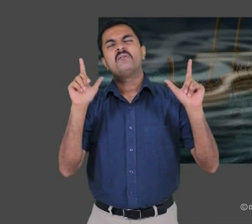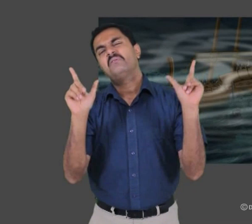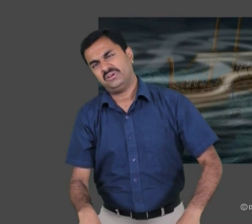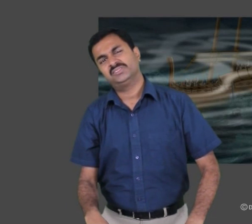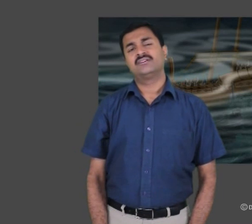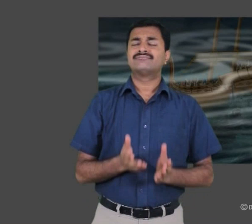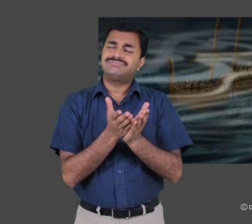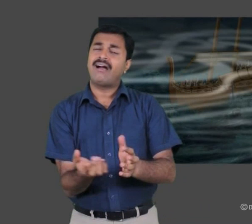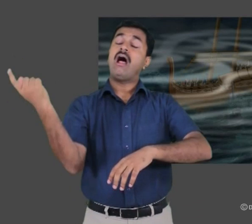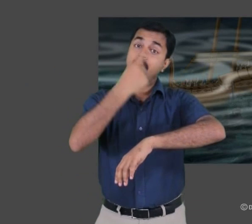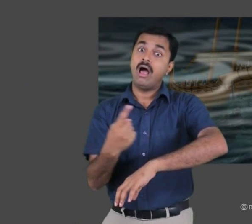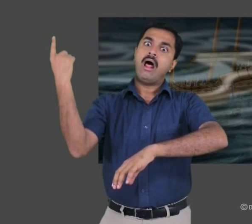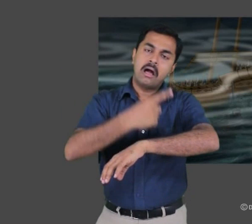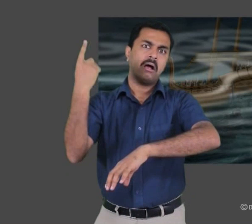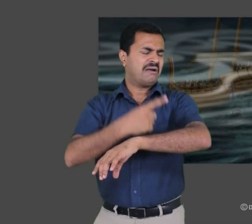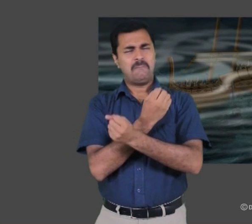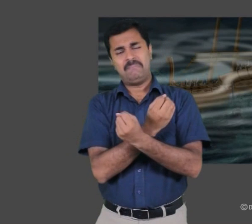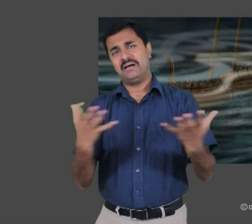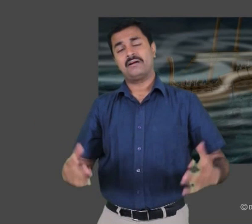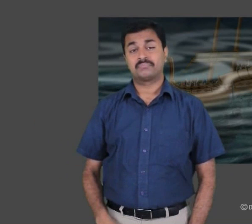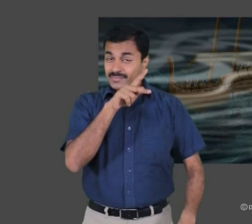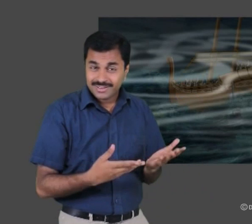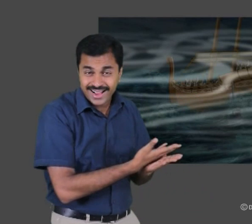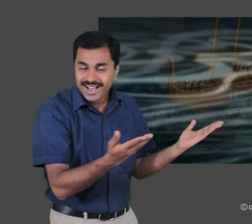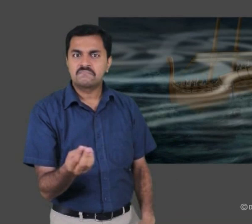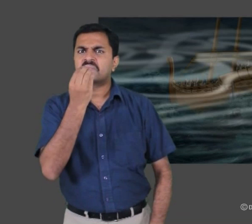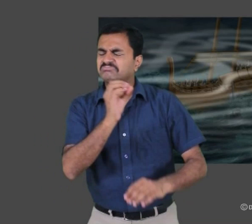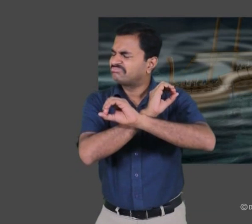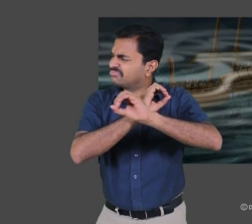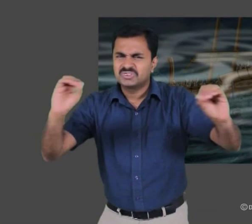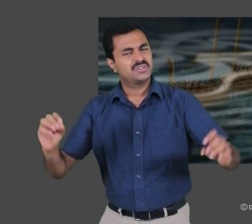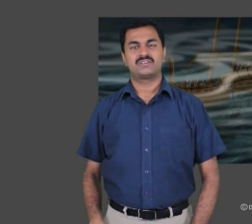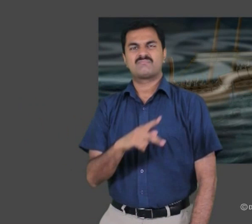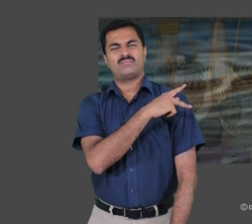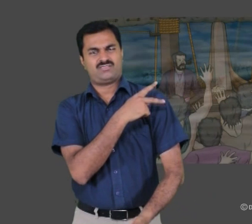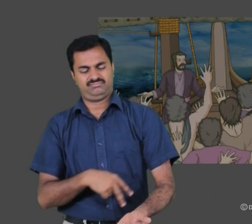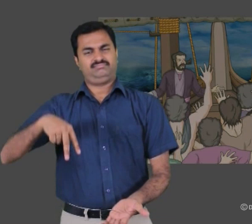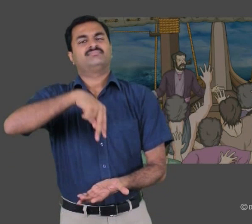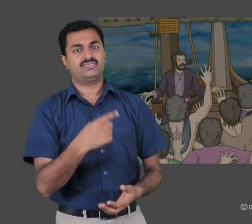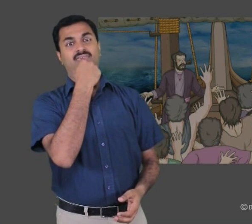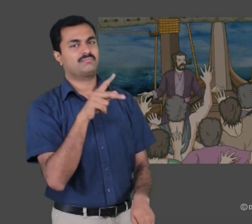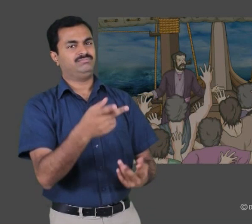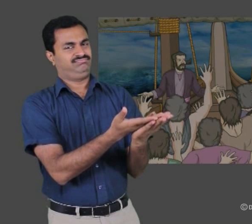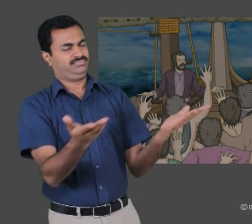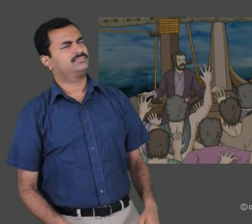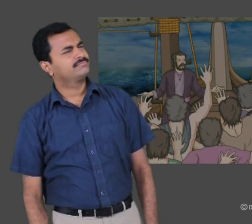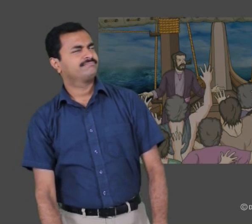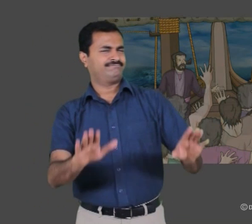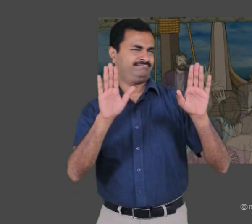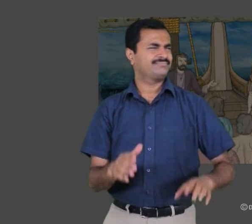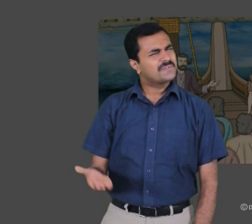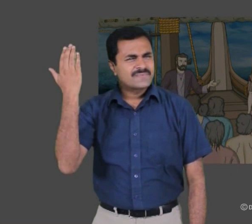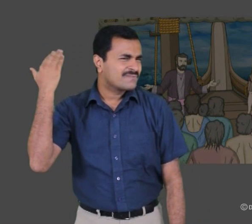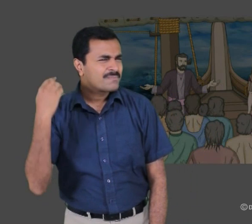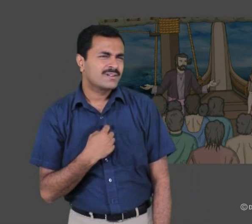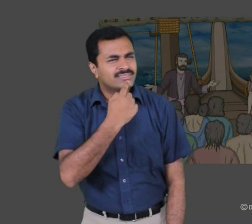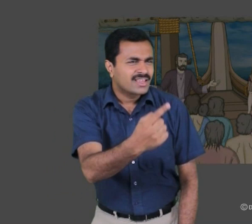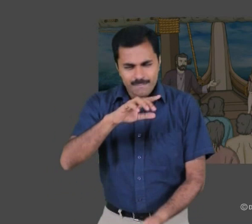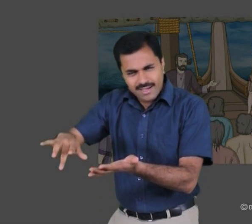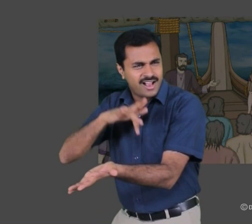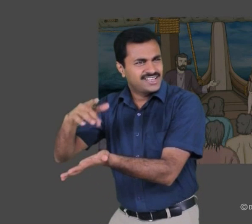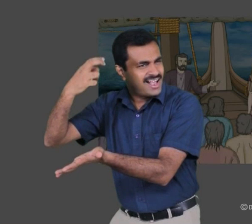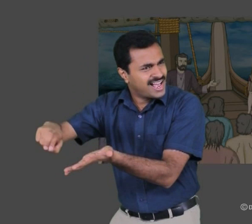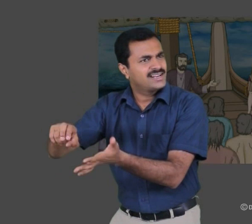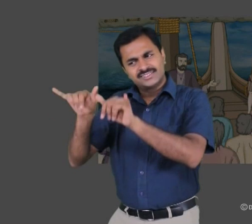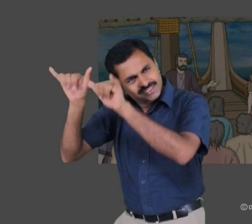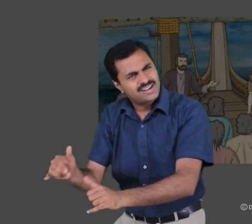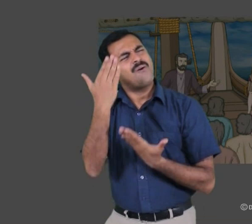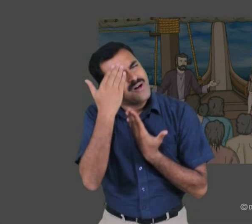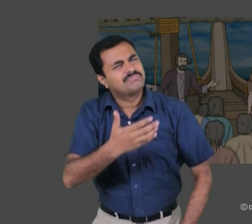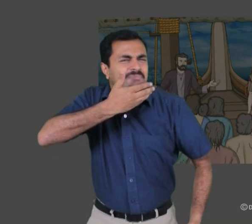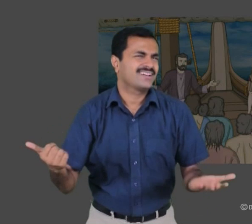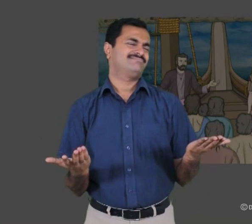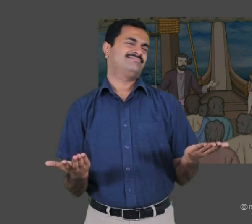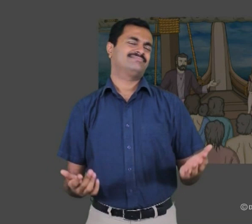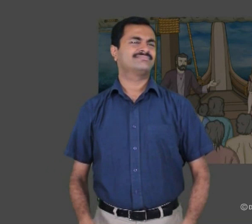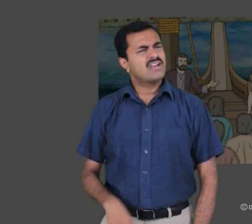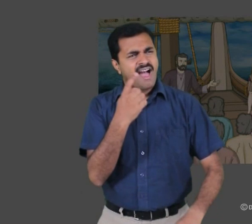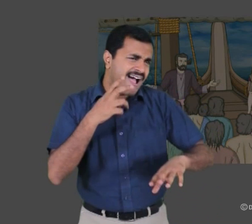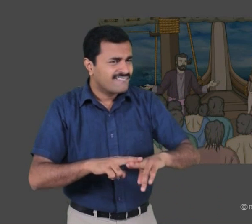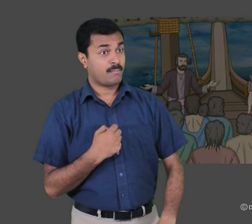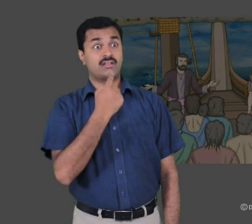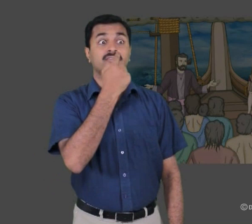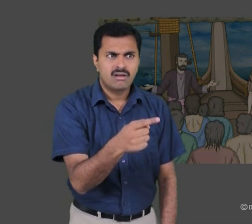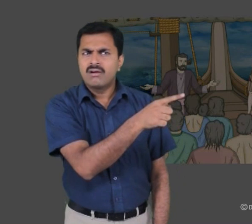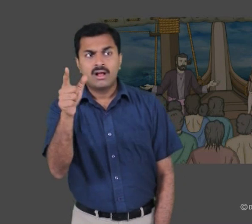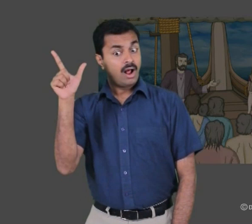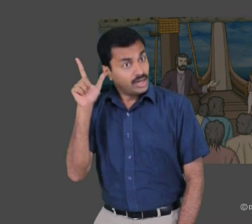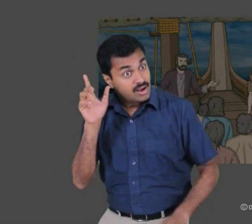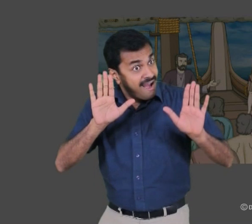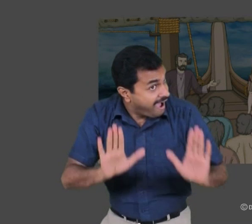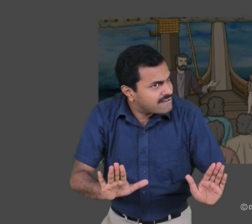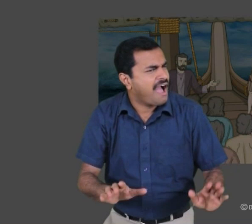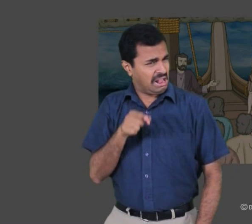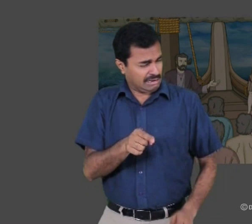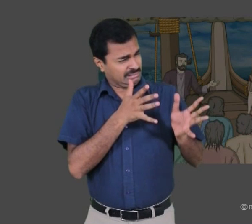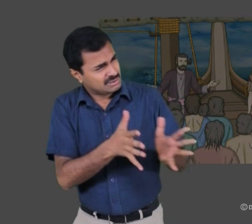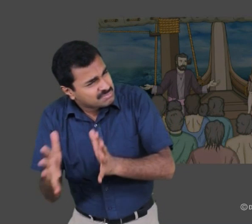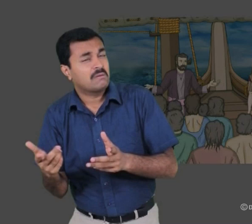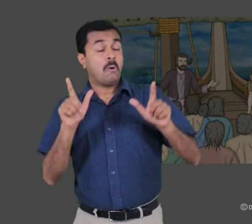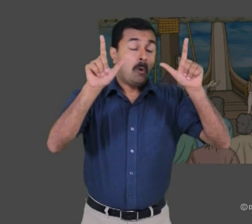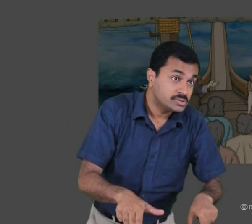After the men had gone a long time without food, Paul stood up among them and said, “Men, you should have followed my advice not to sail from Crete.